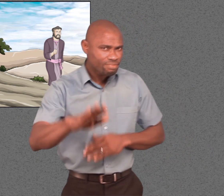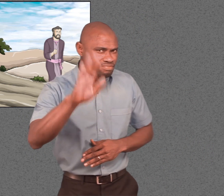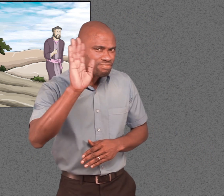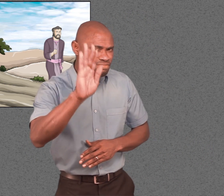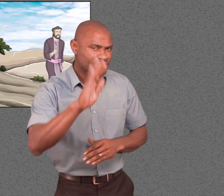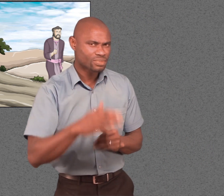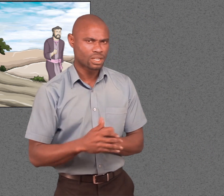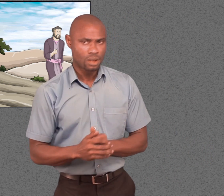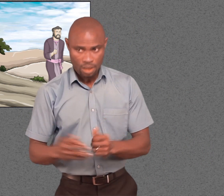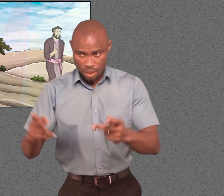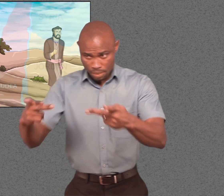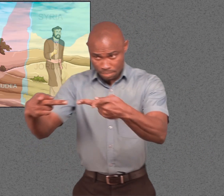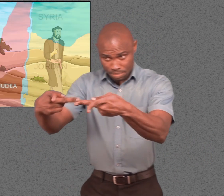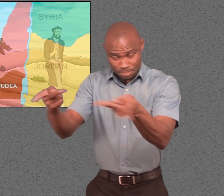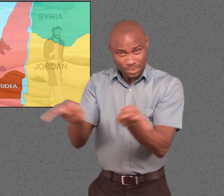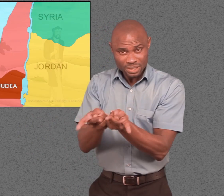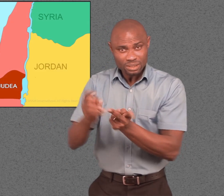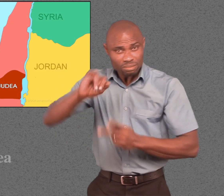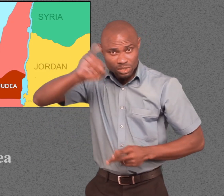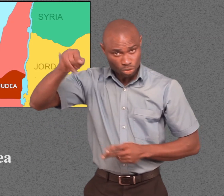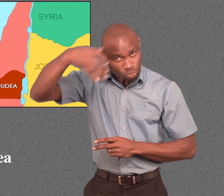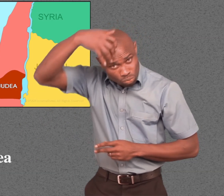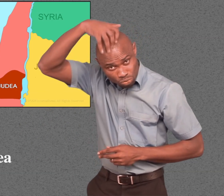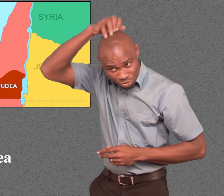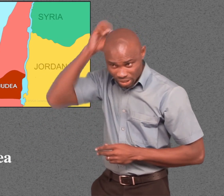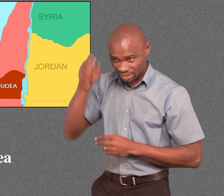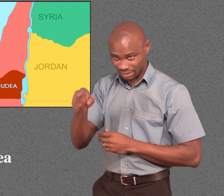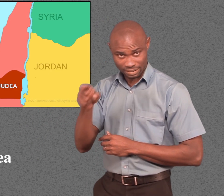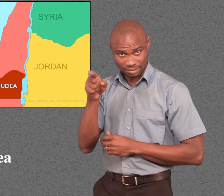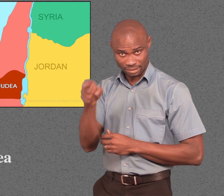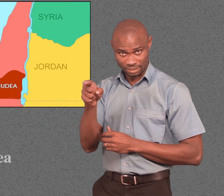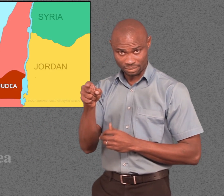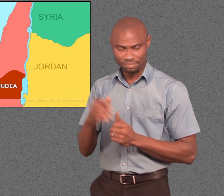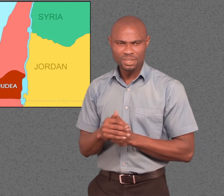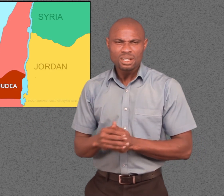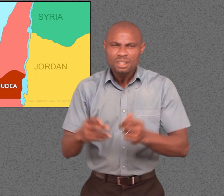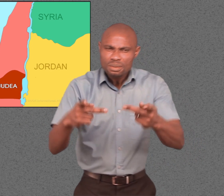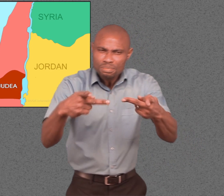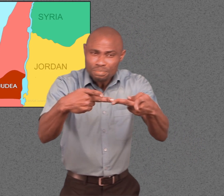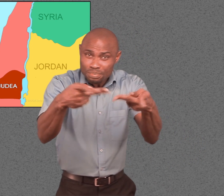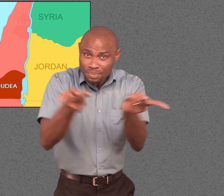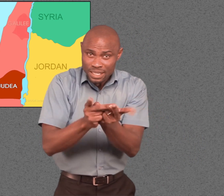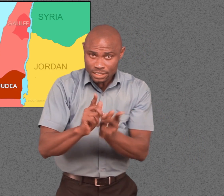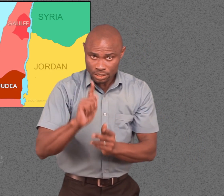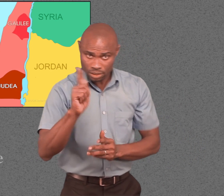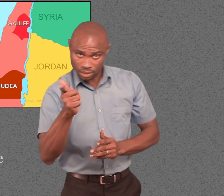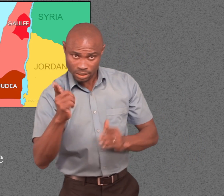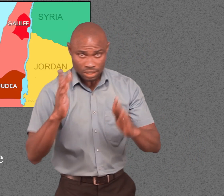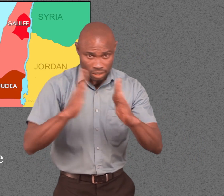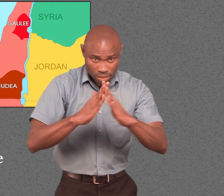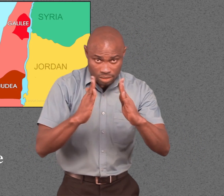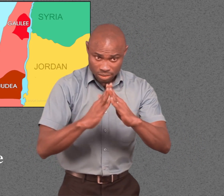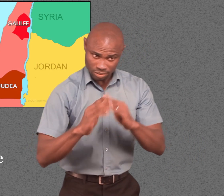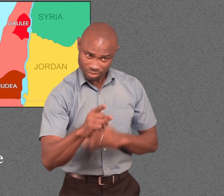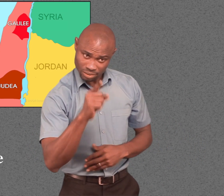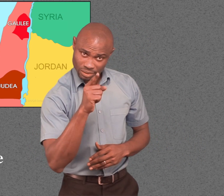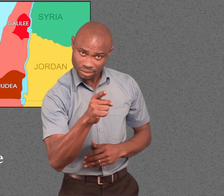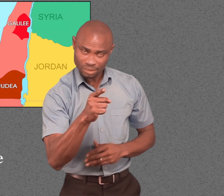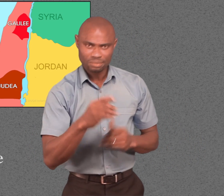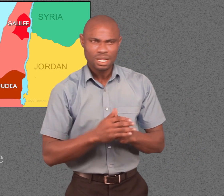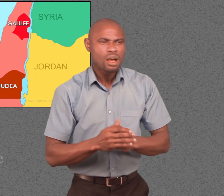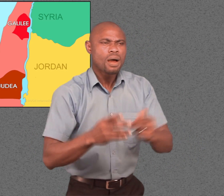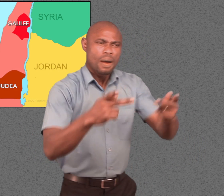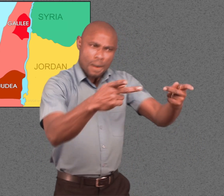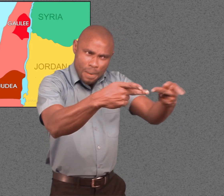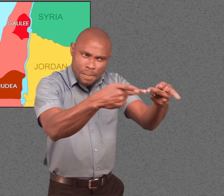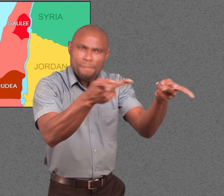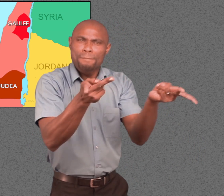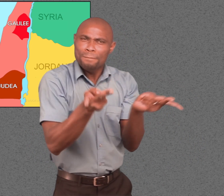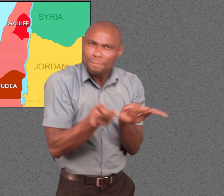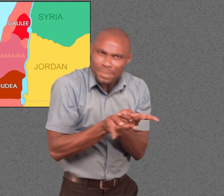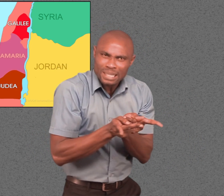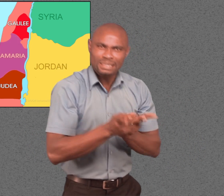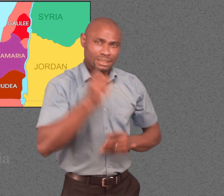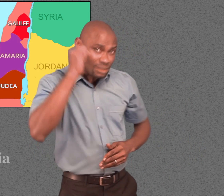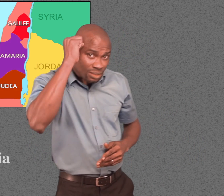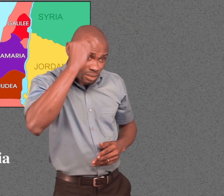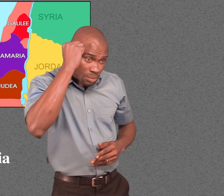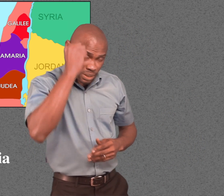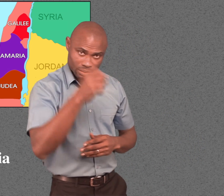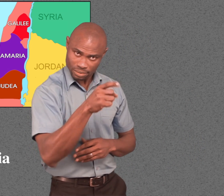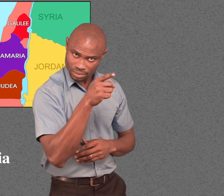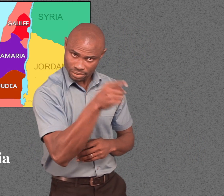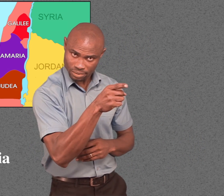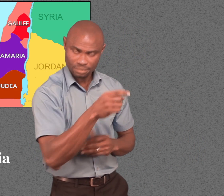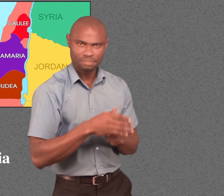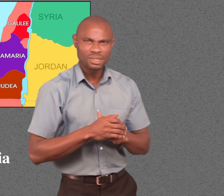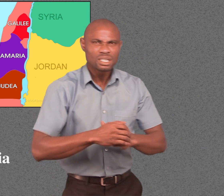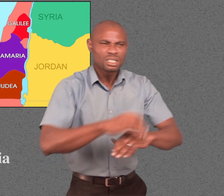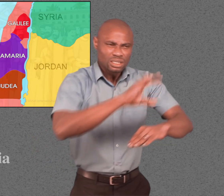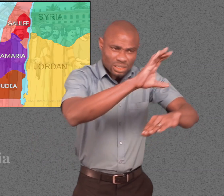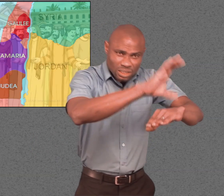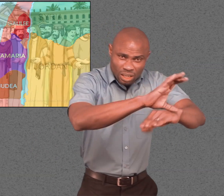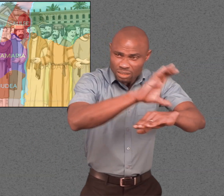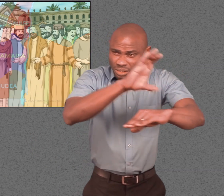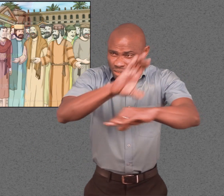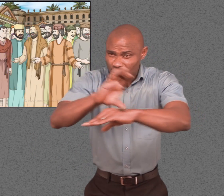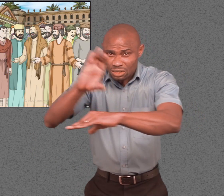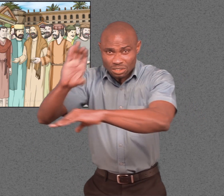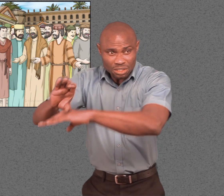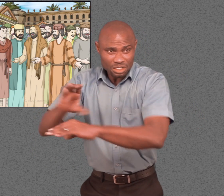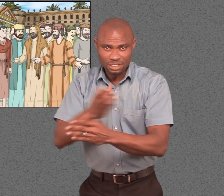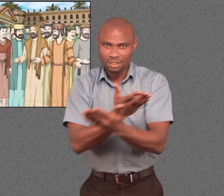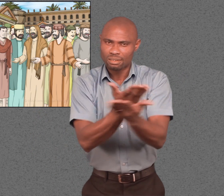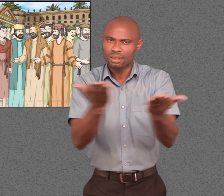Then the church throughout Judea, Galilee, and Samaria experienced a time of peace.